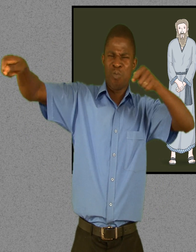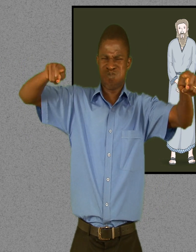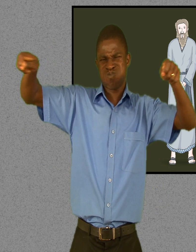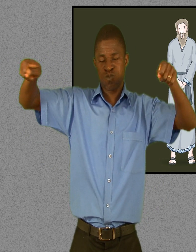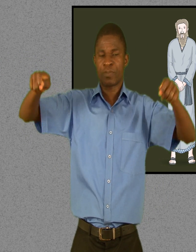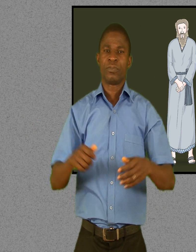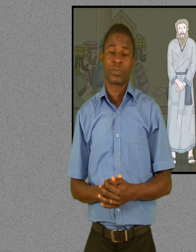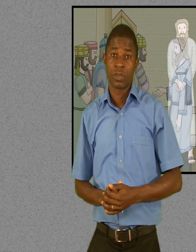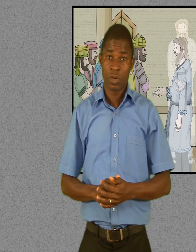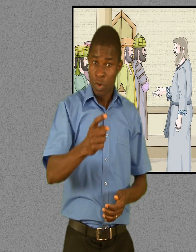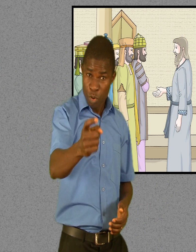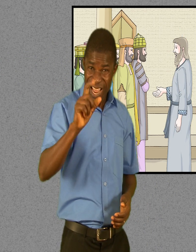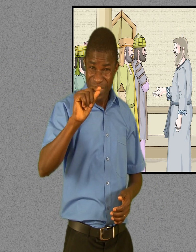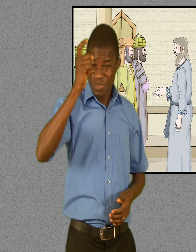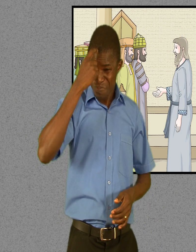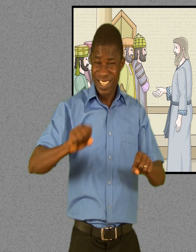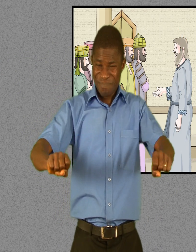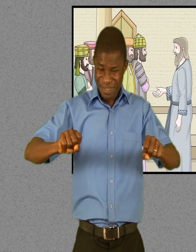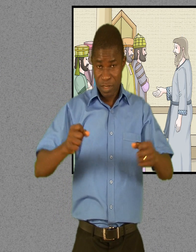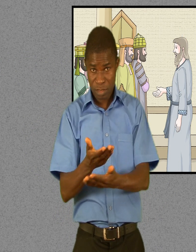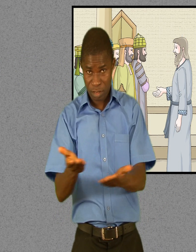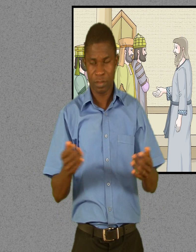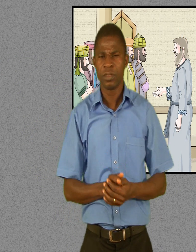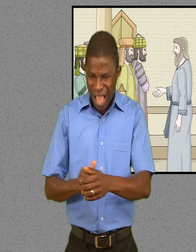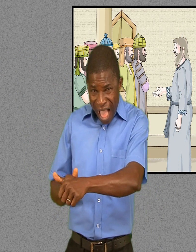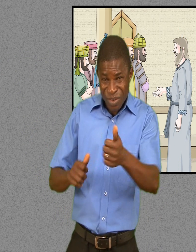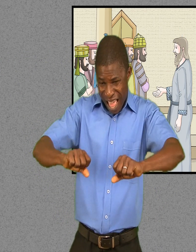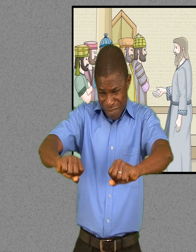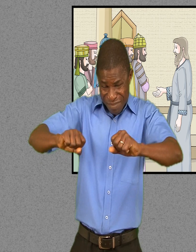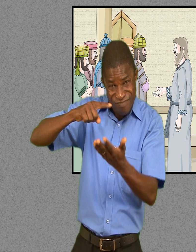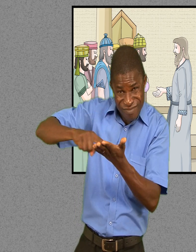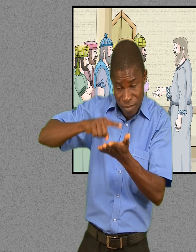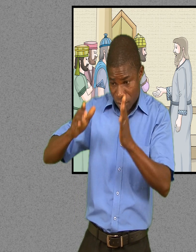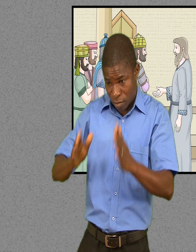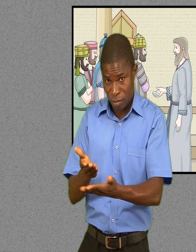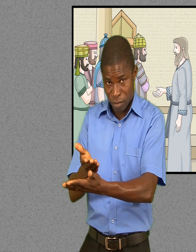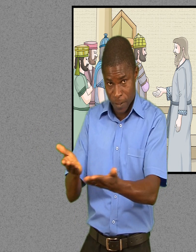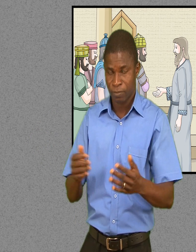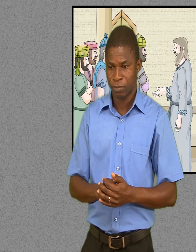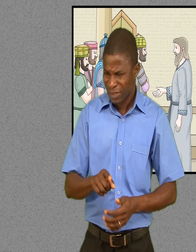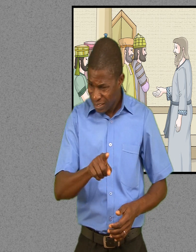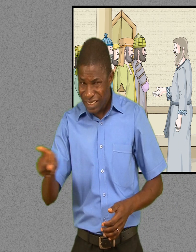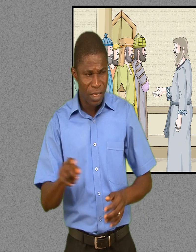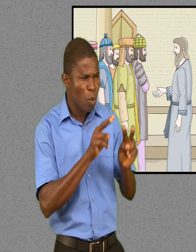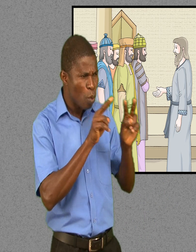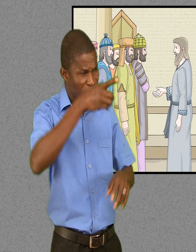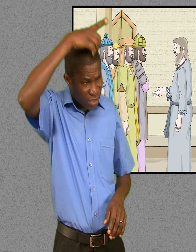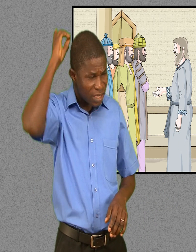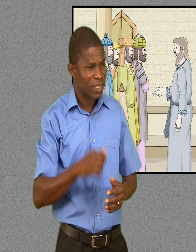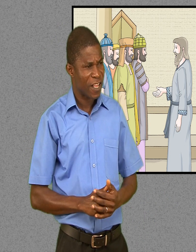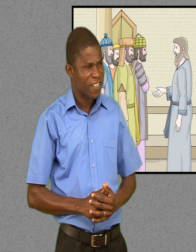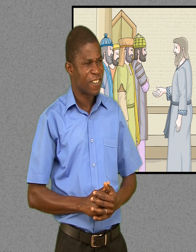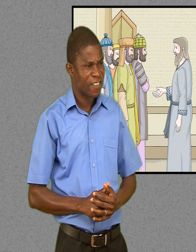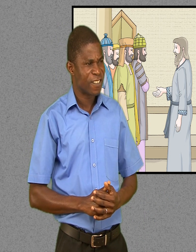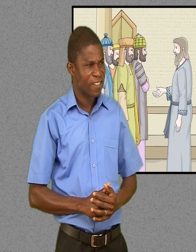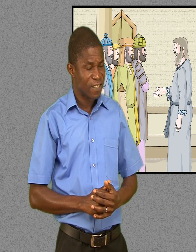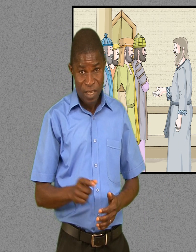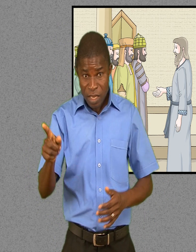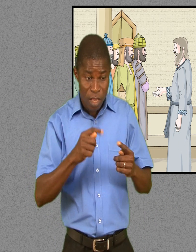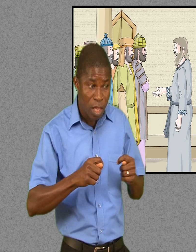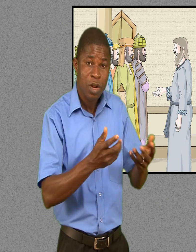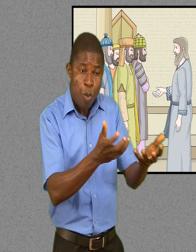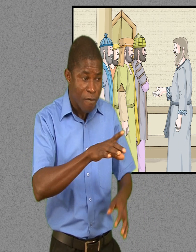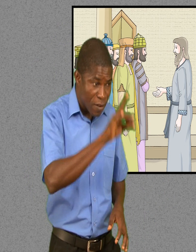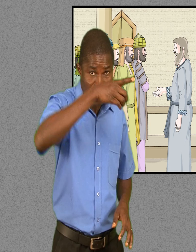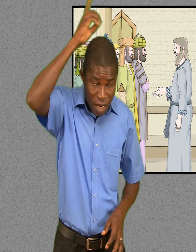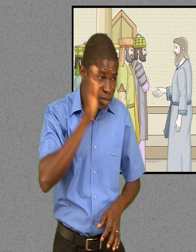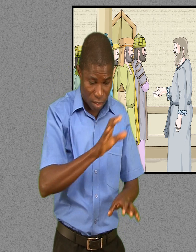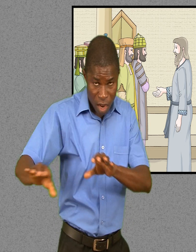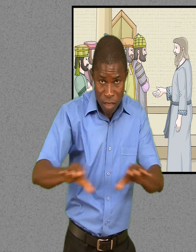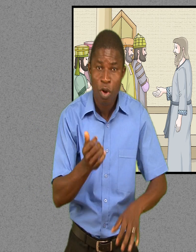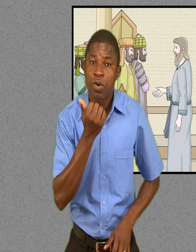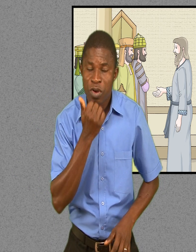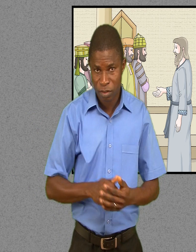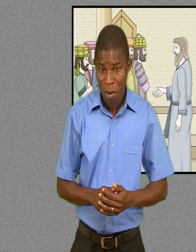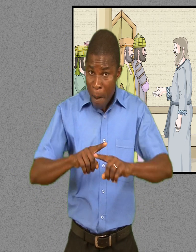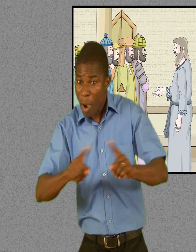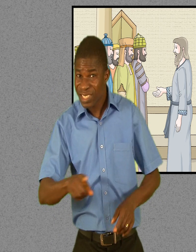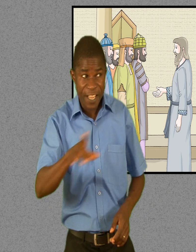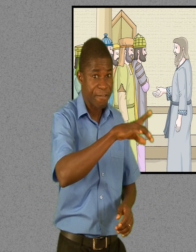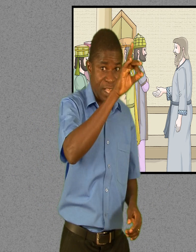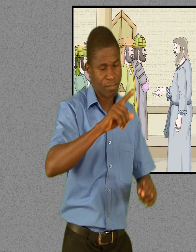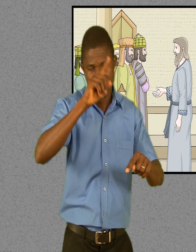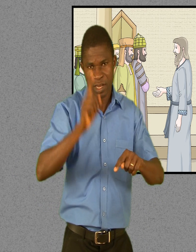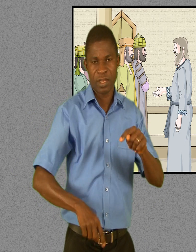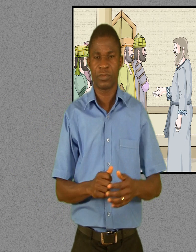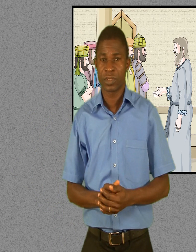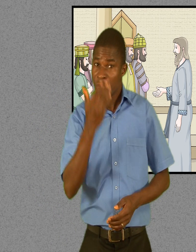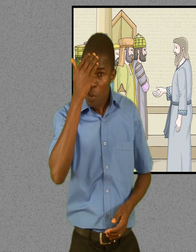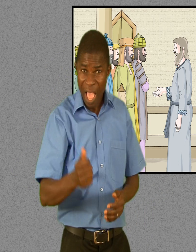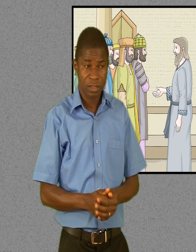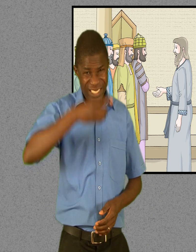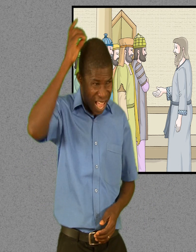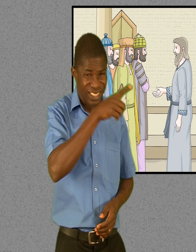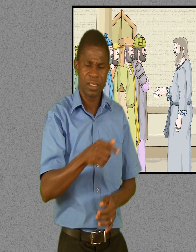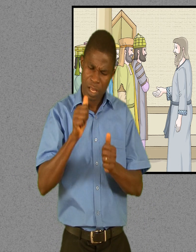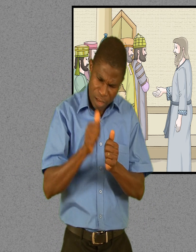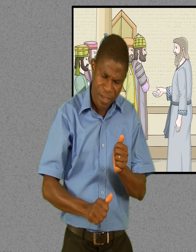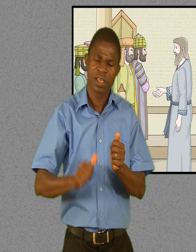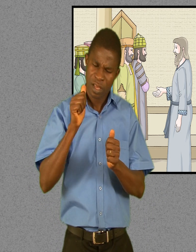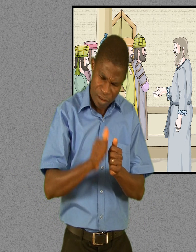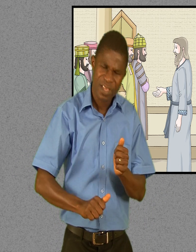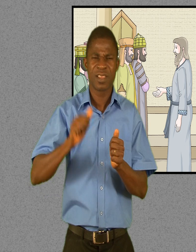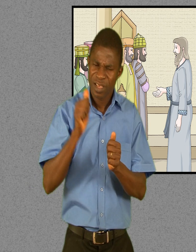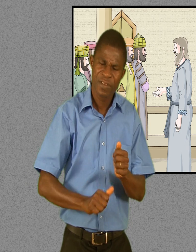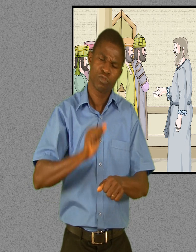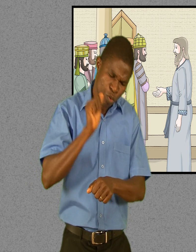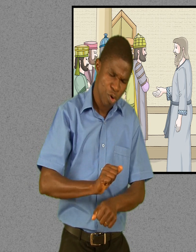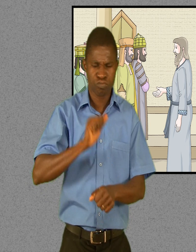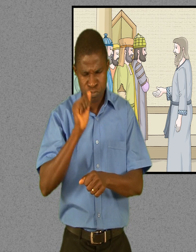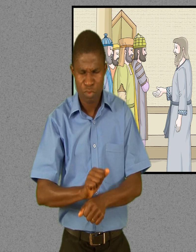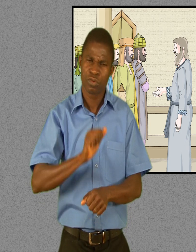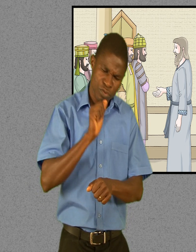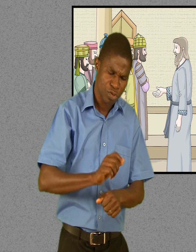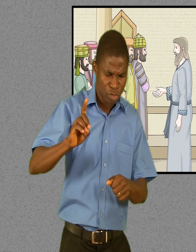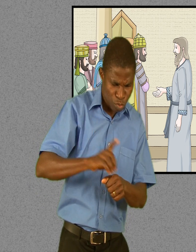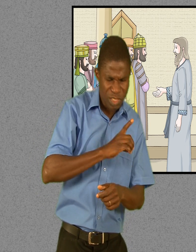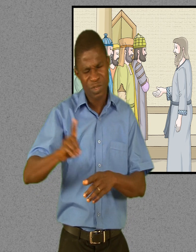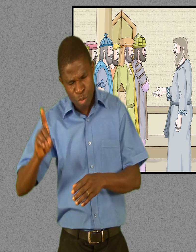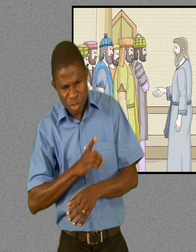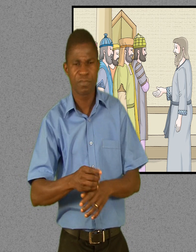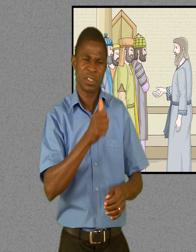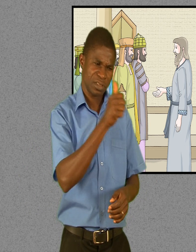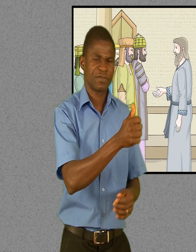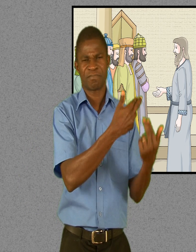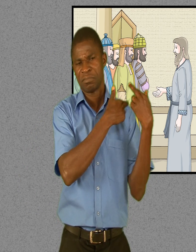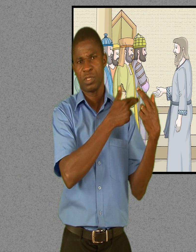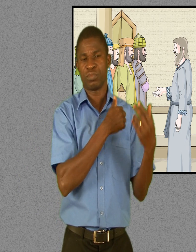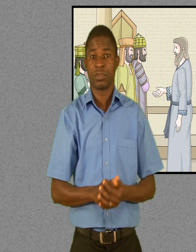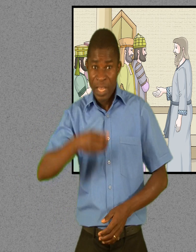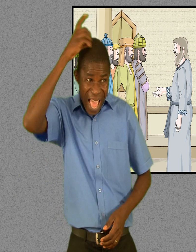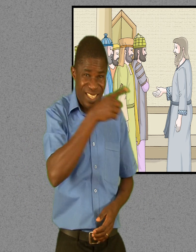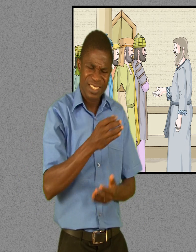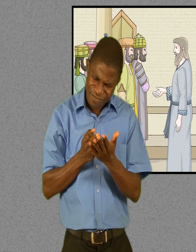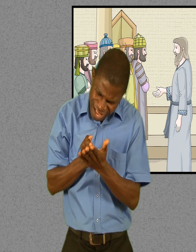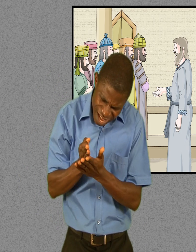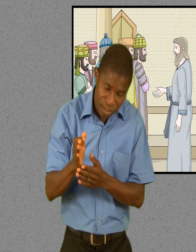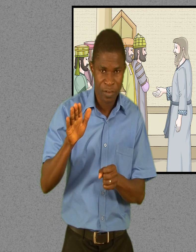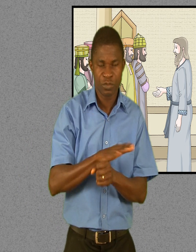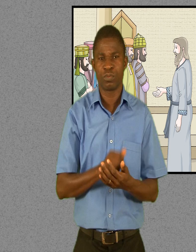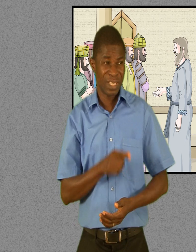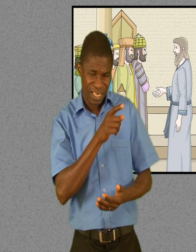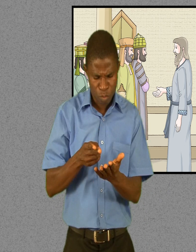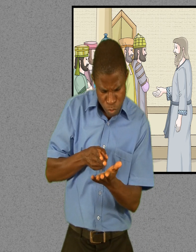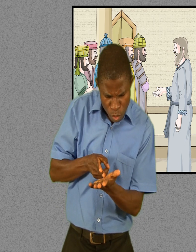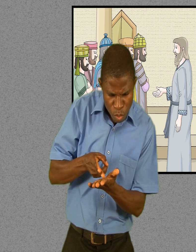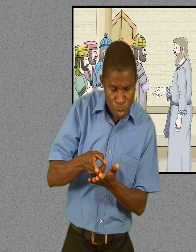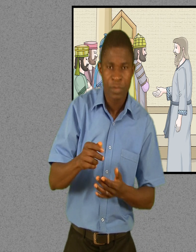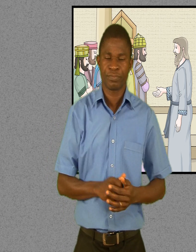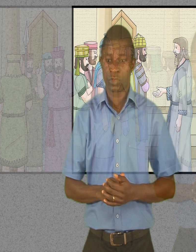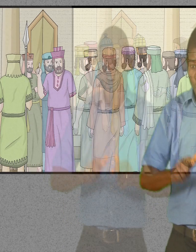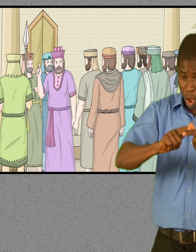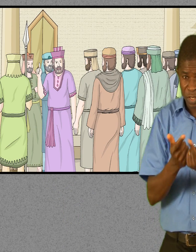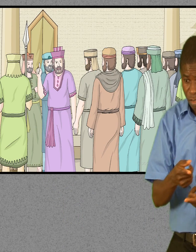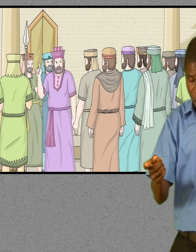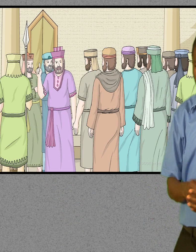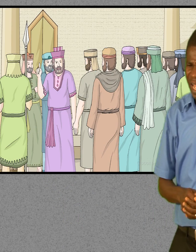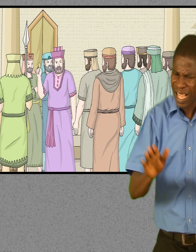Thus the administrators and satraps sought a charge against Daniel concerning the kingdom, but they could find no charge or corruption, because he was trustworthy, and no negligence or corruption was found in him.